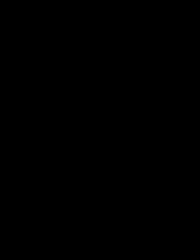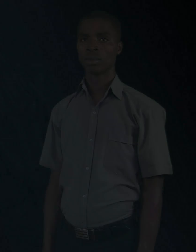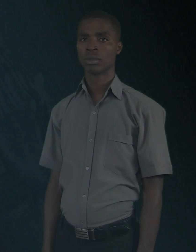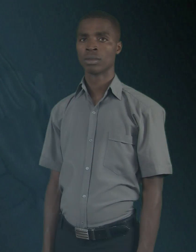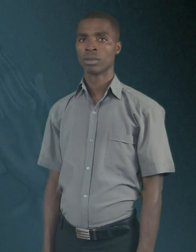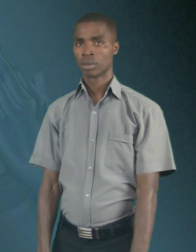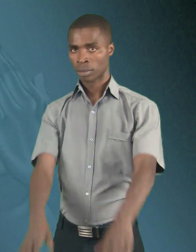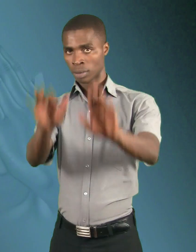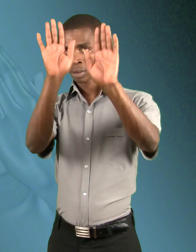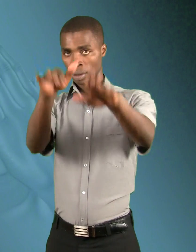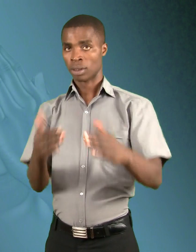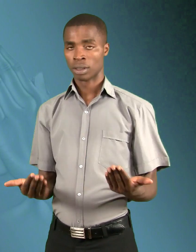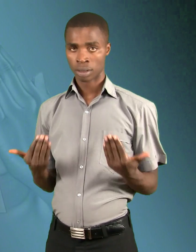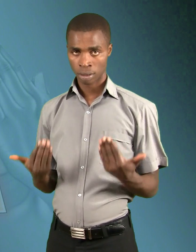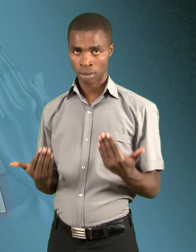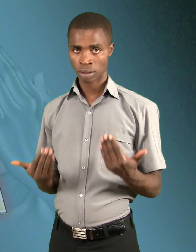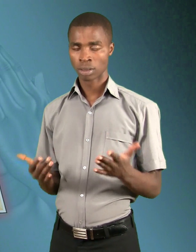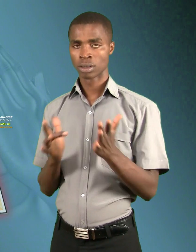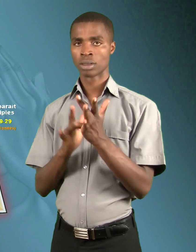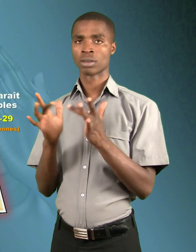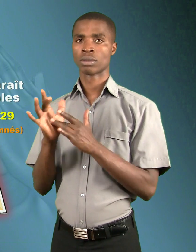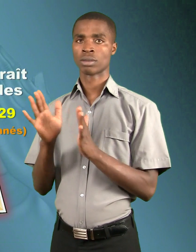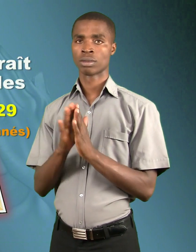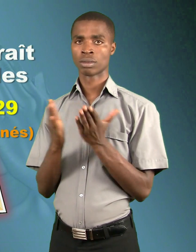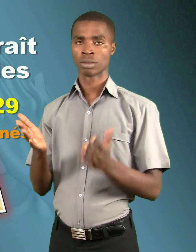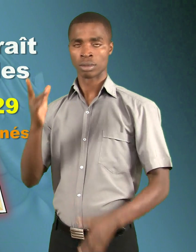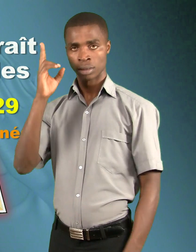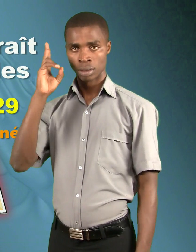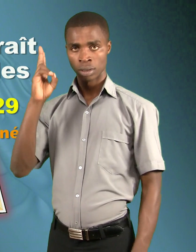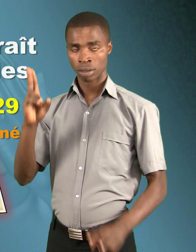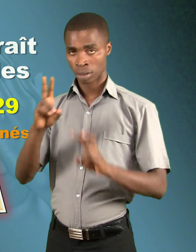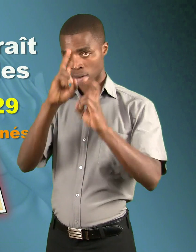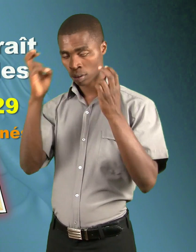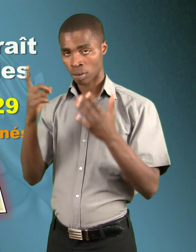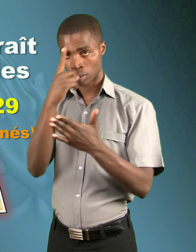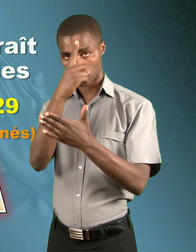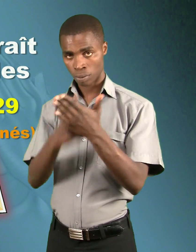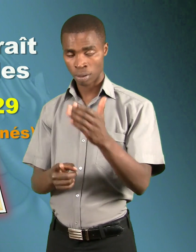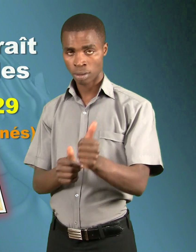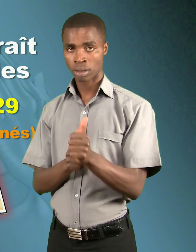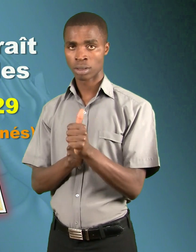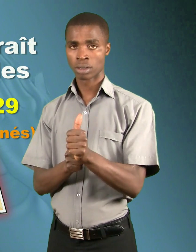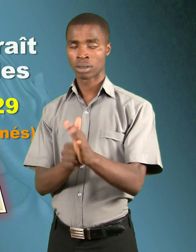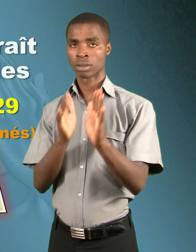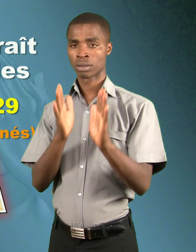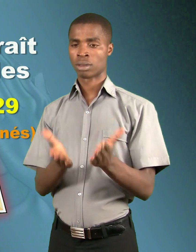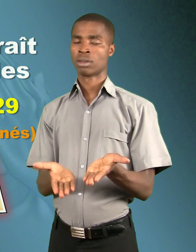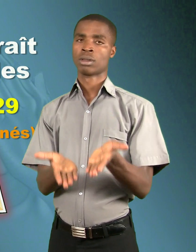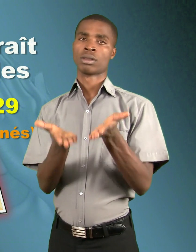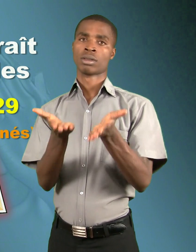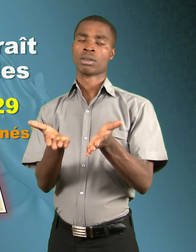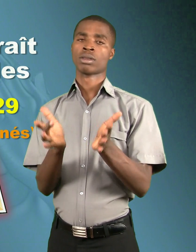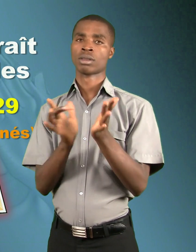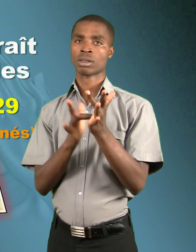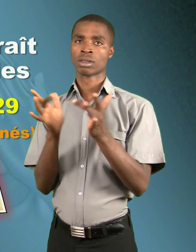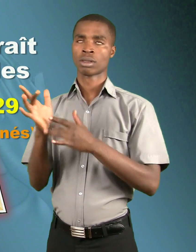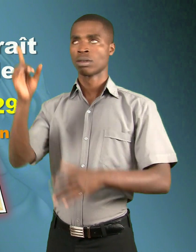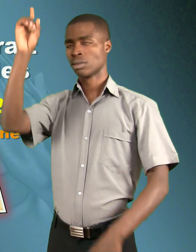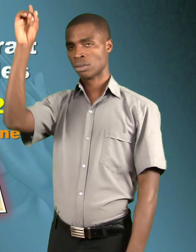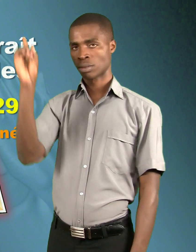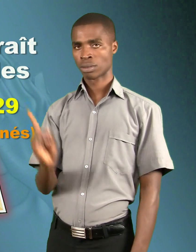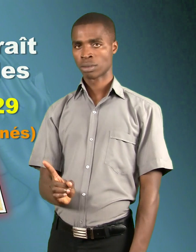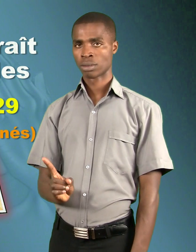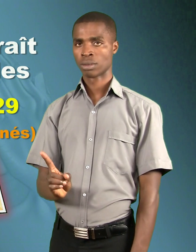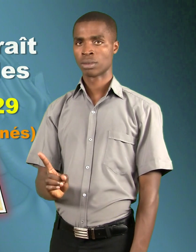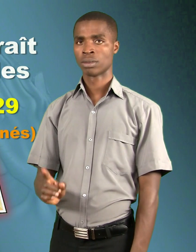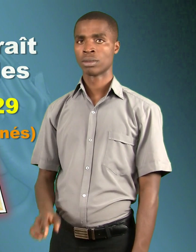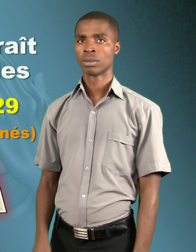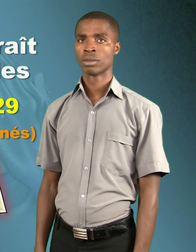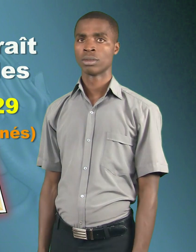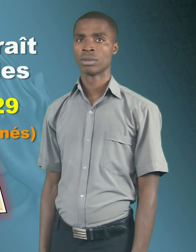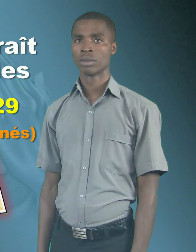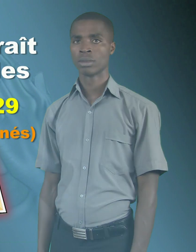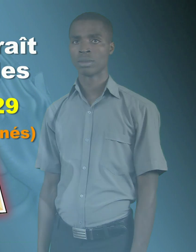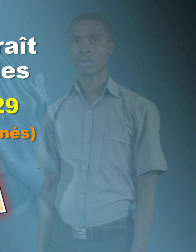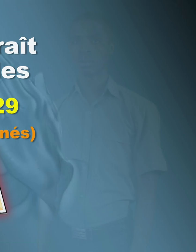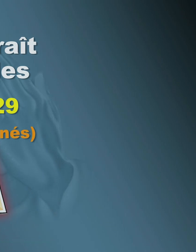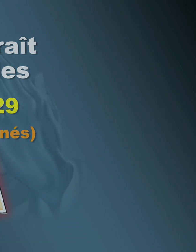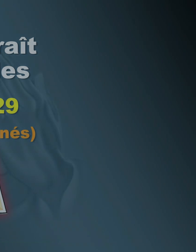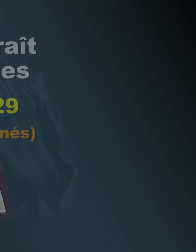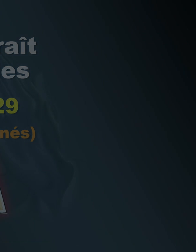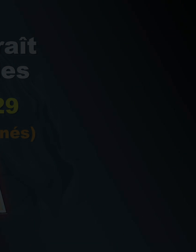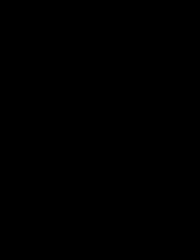Jesus appears to the disciples